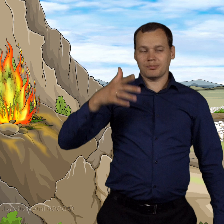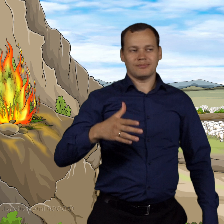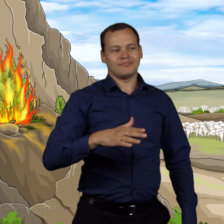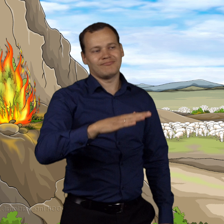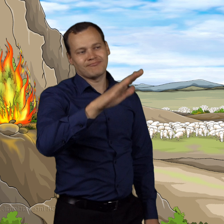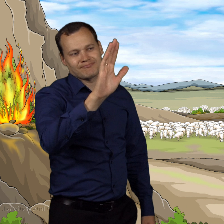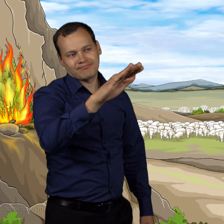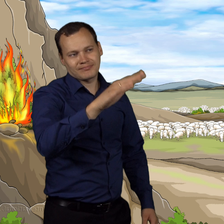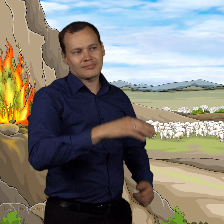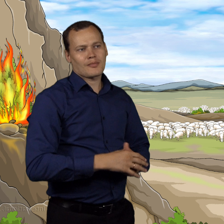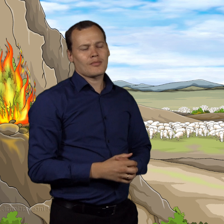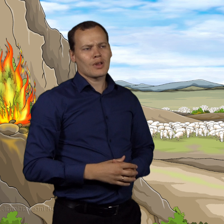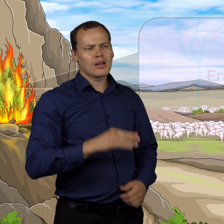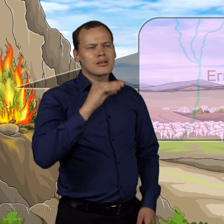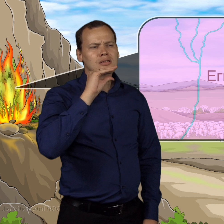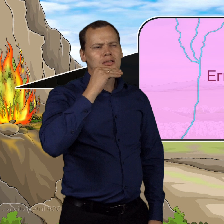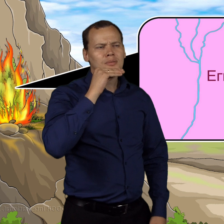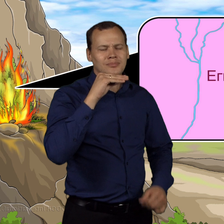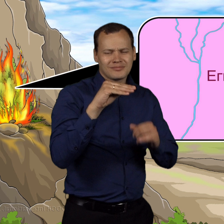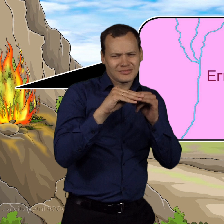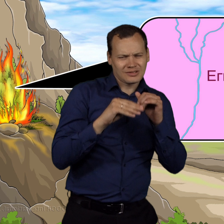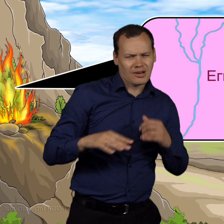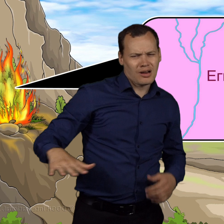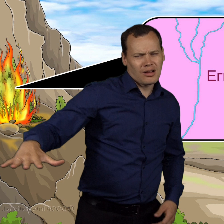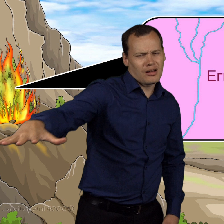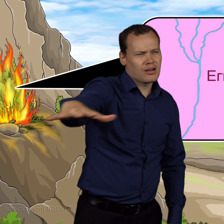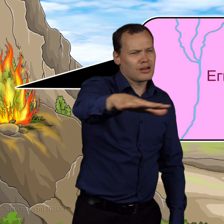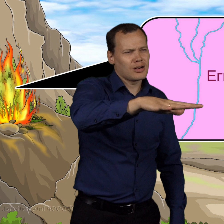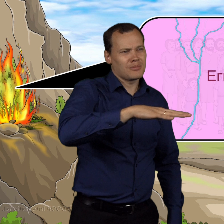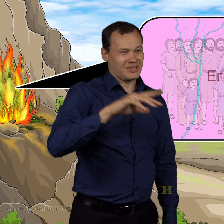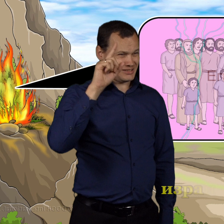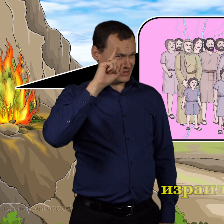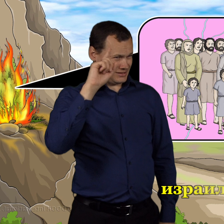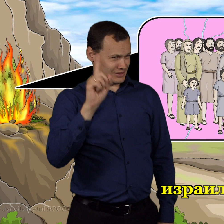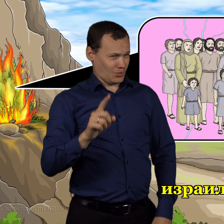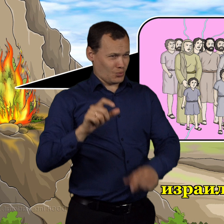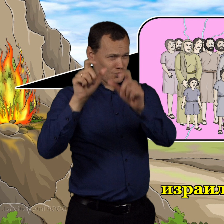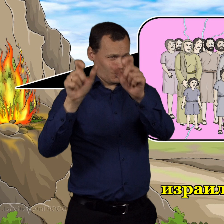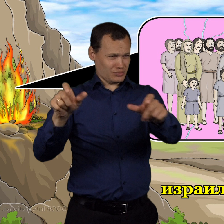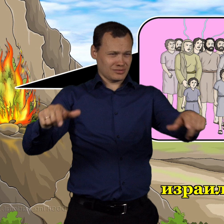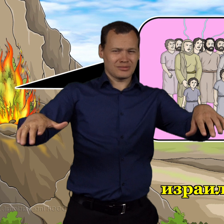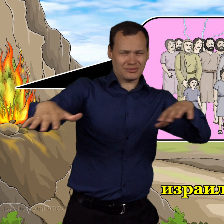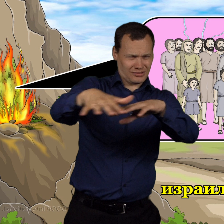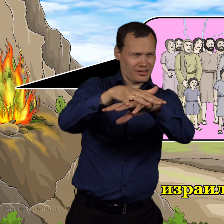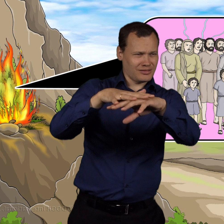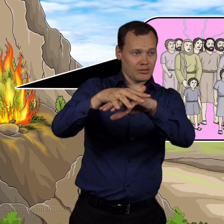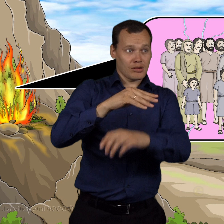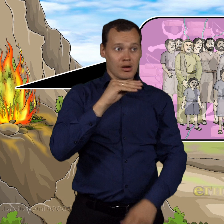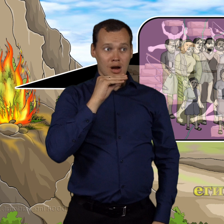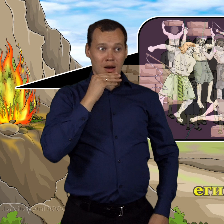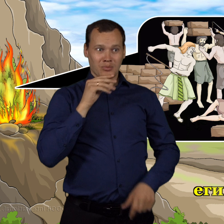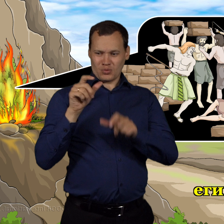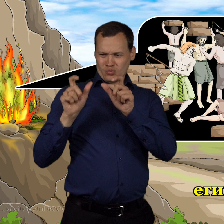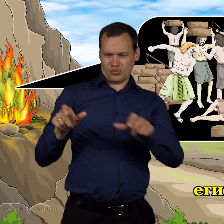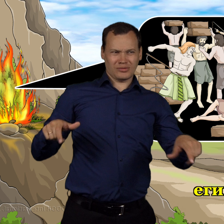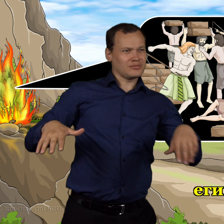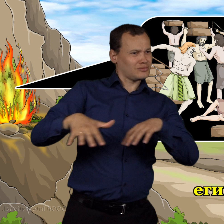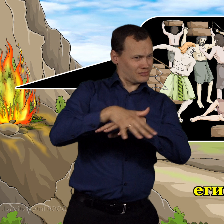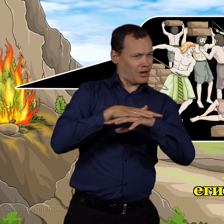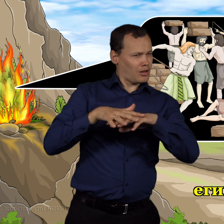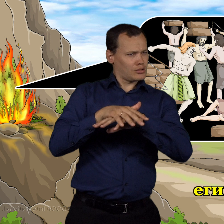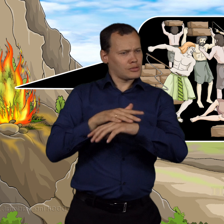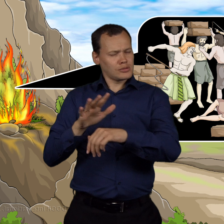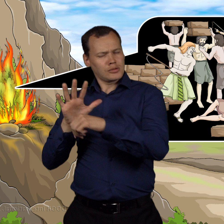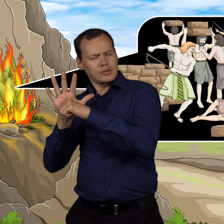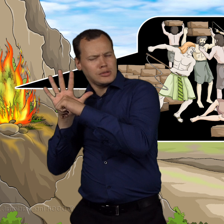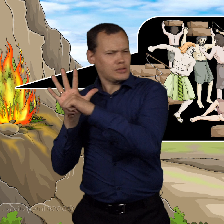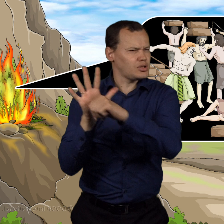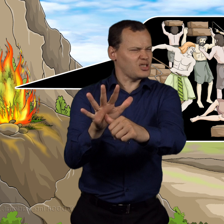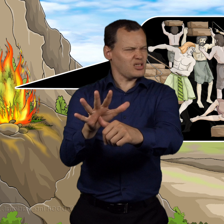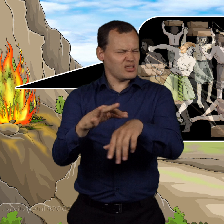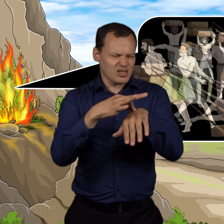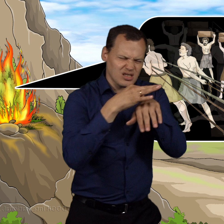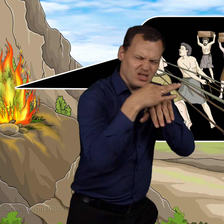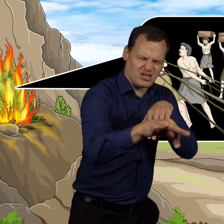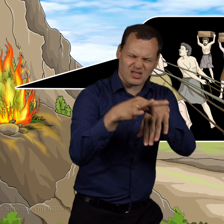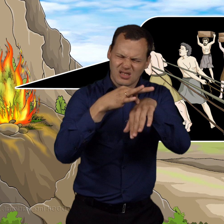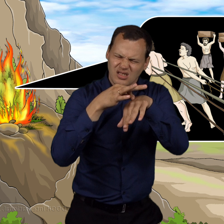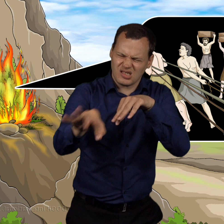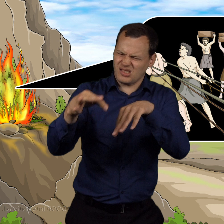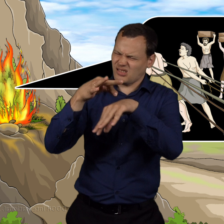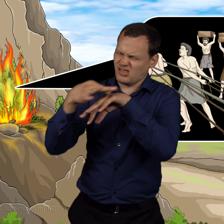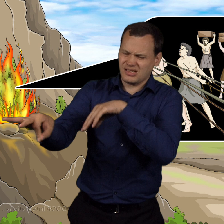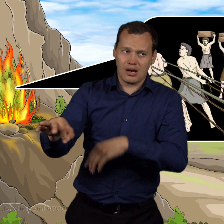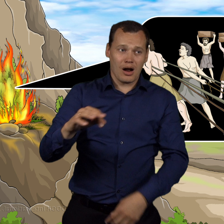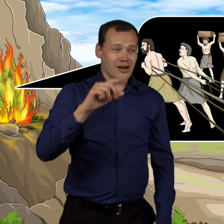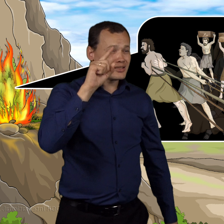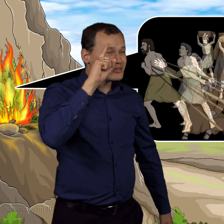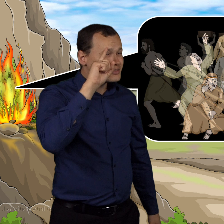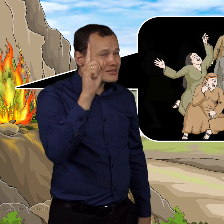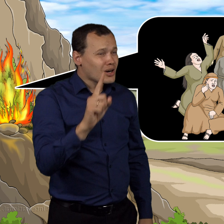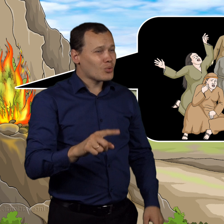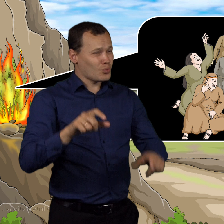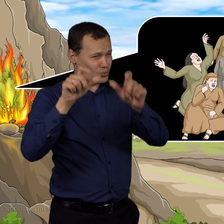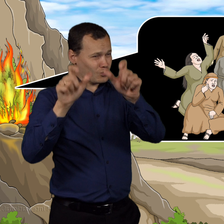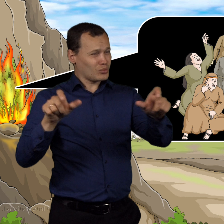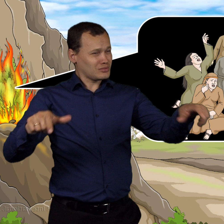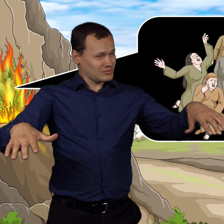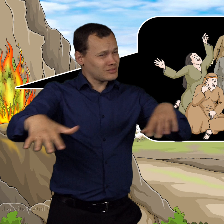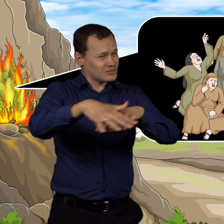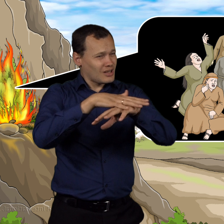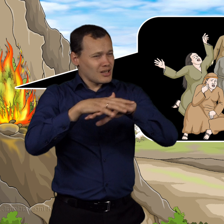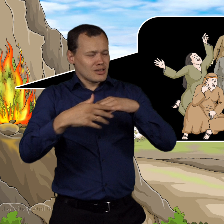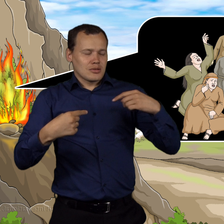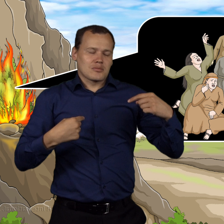The LORD said, “I have indeed seen the affliction of My people in Egypt.